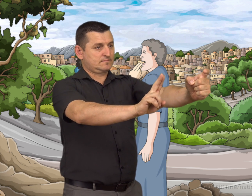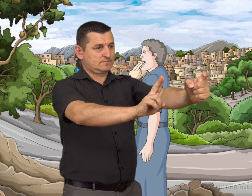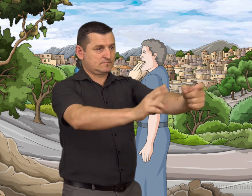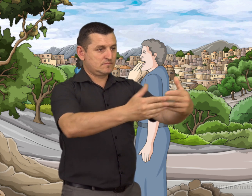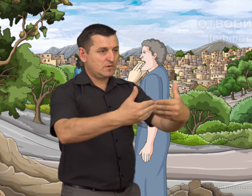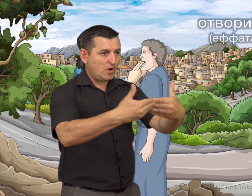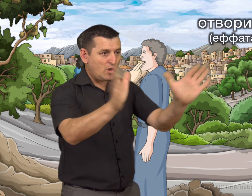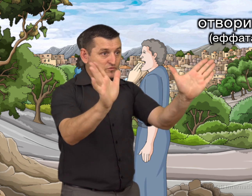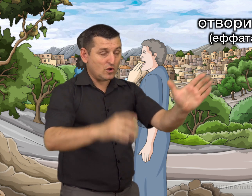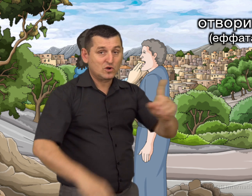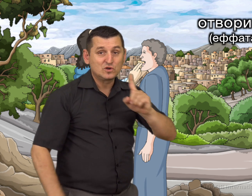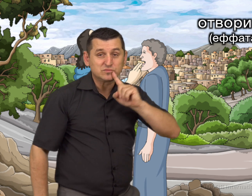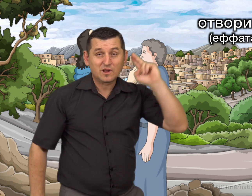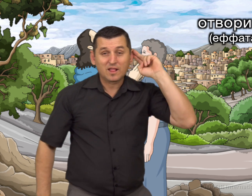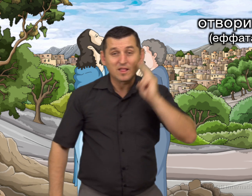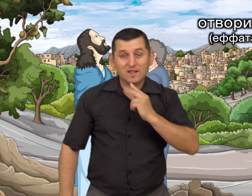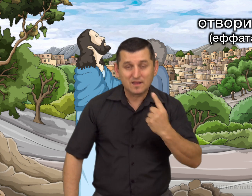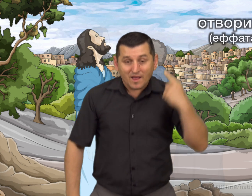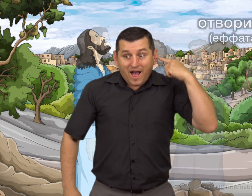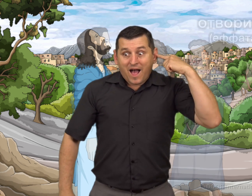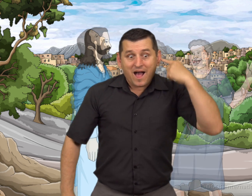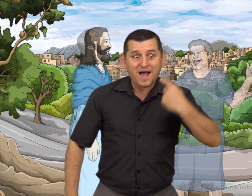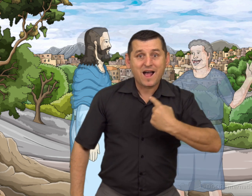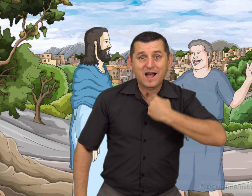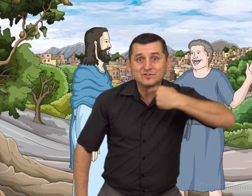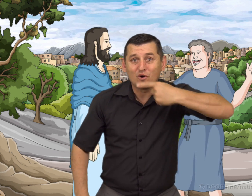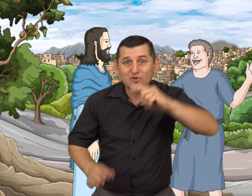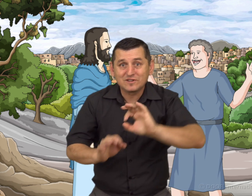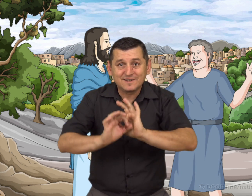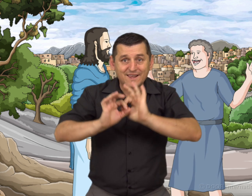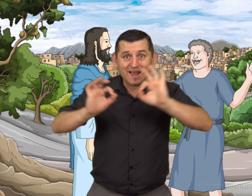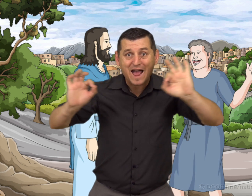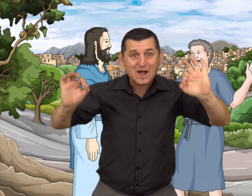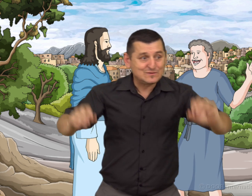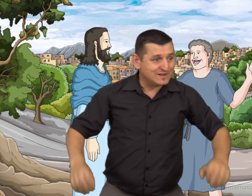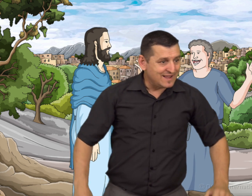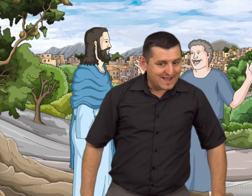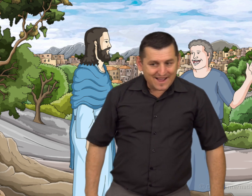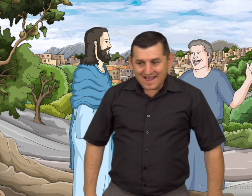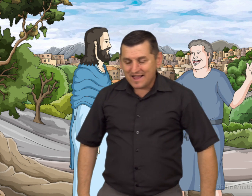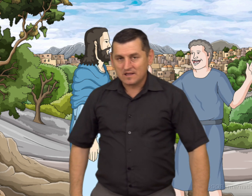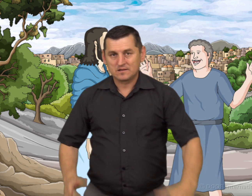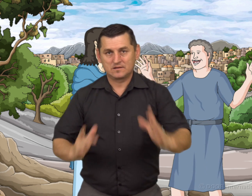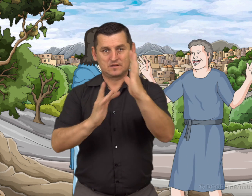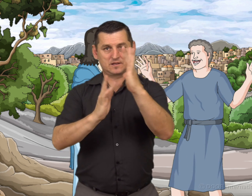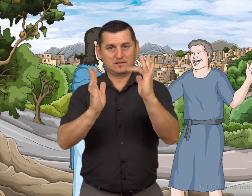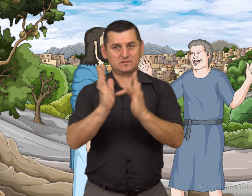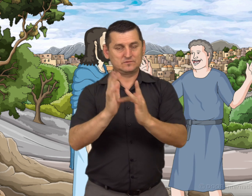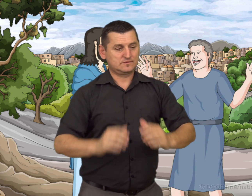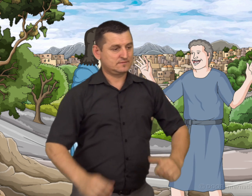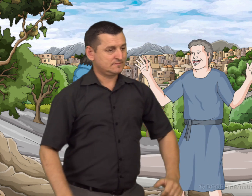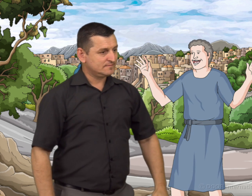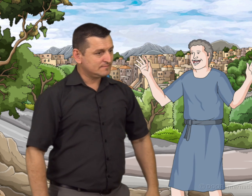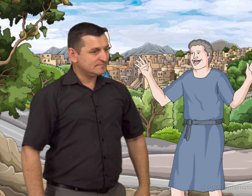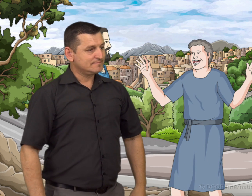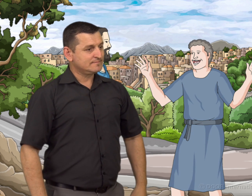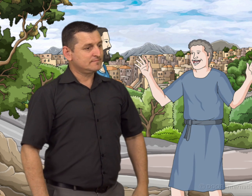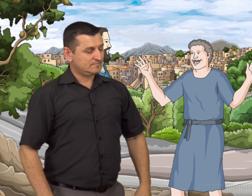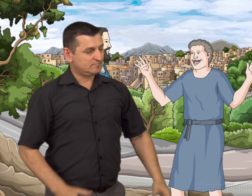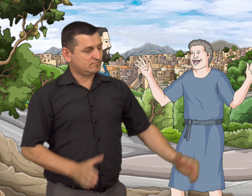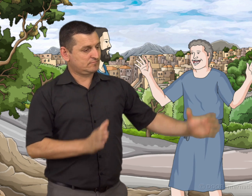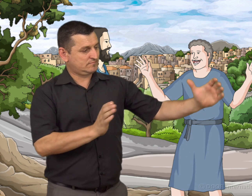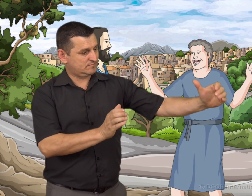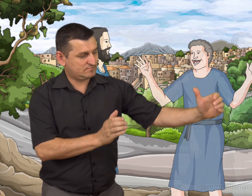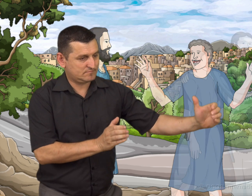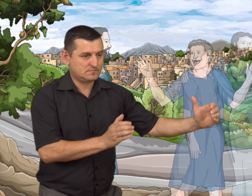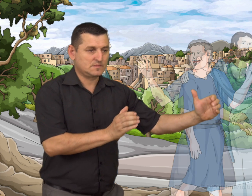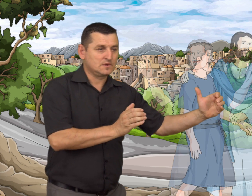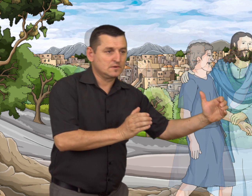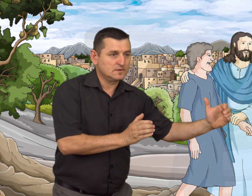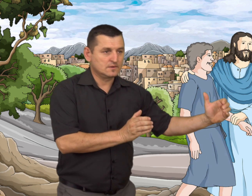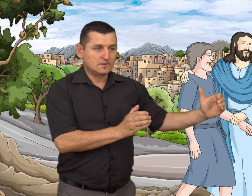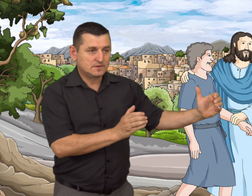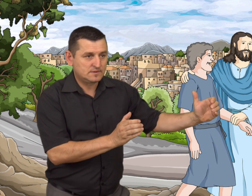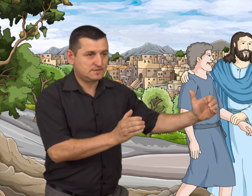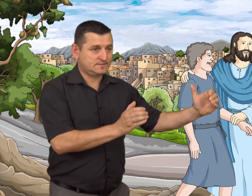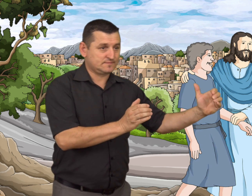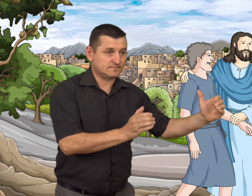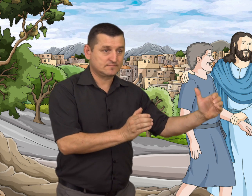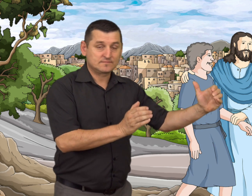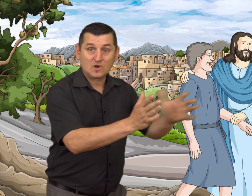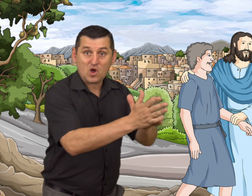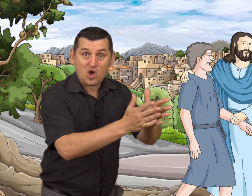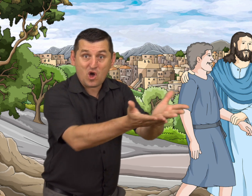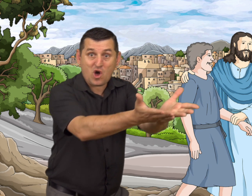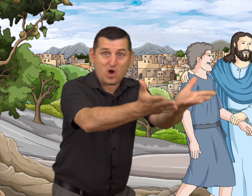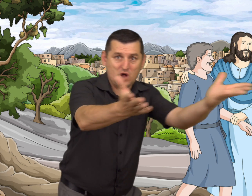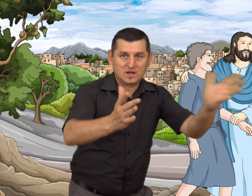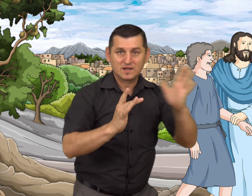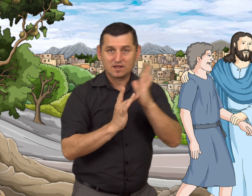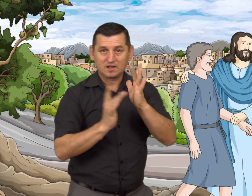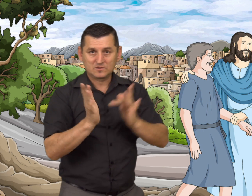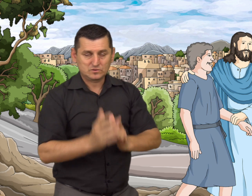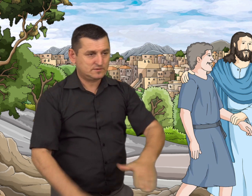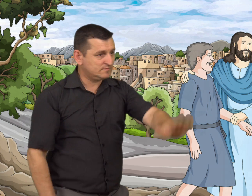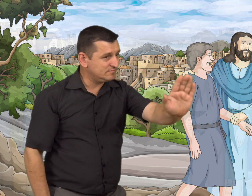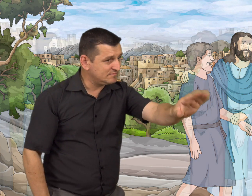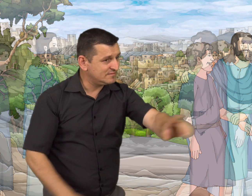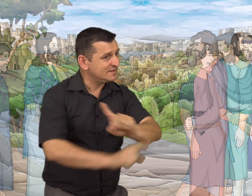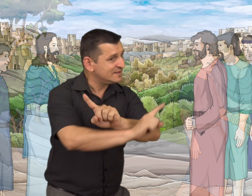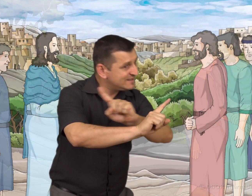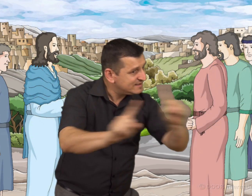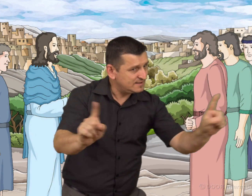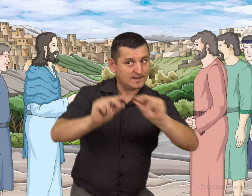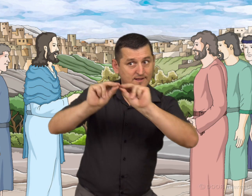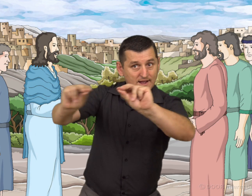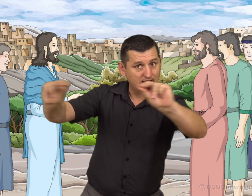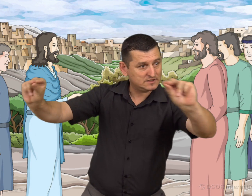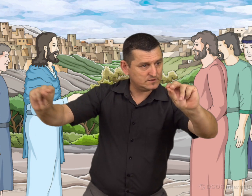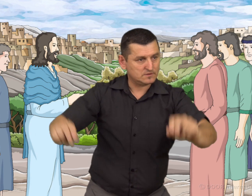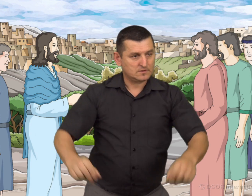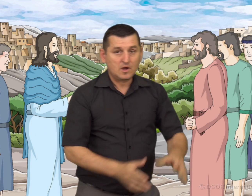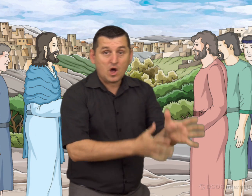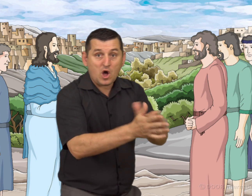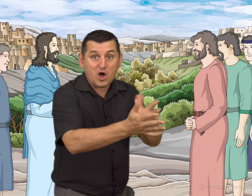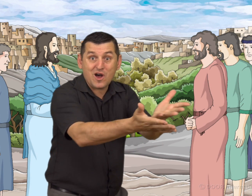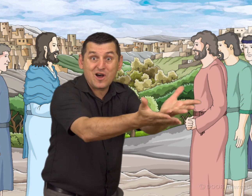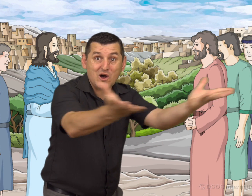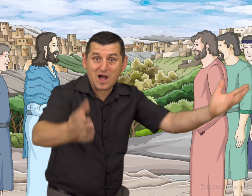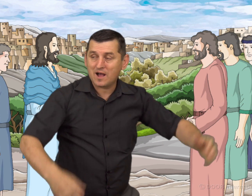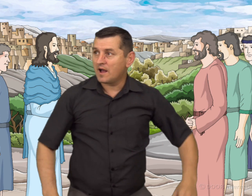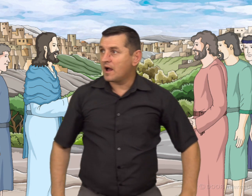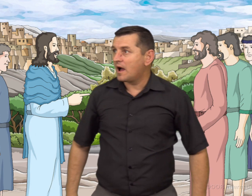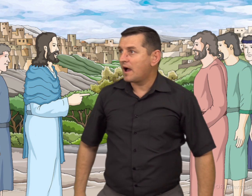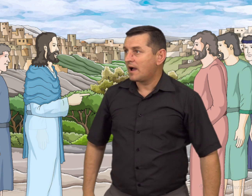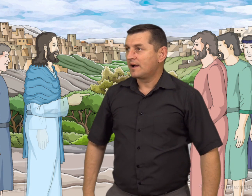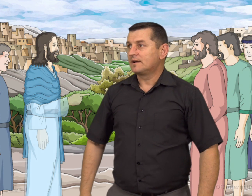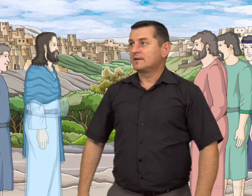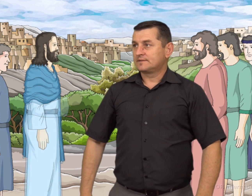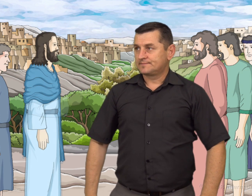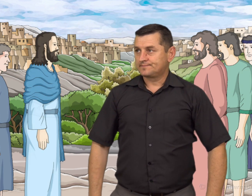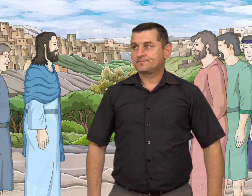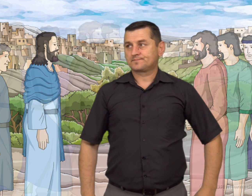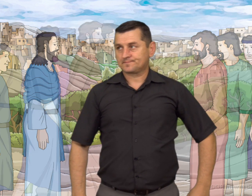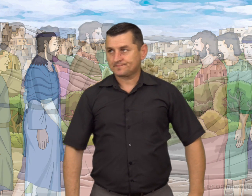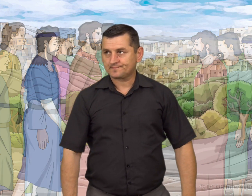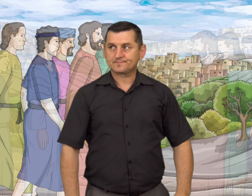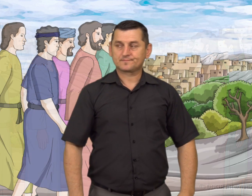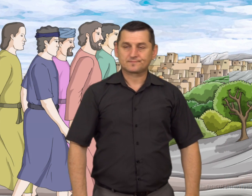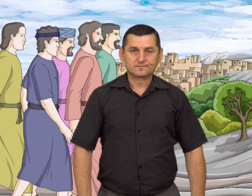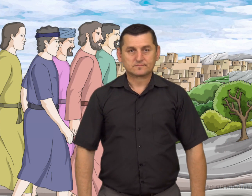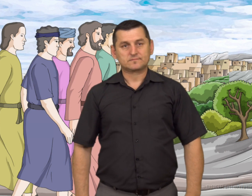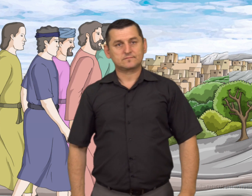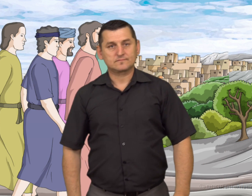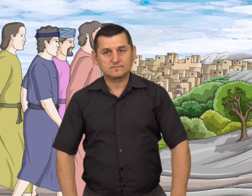Immediately the man’s ears were opened and his tongue was released, and he began to speak plainly. Jesus ordered them not to tell anyone.